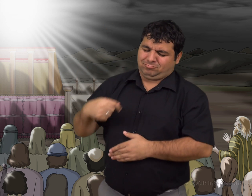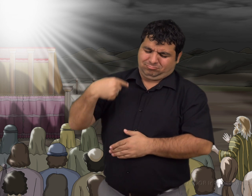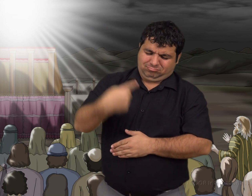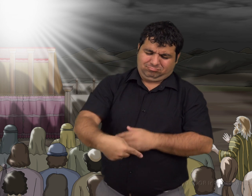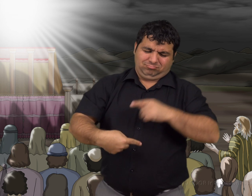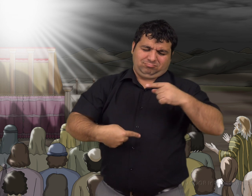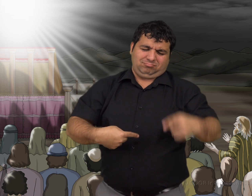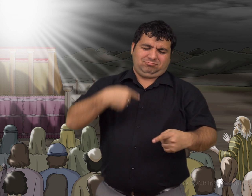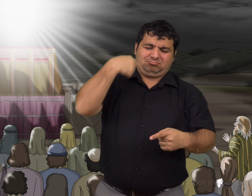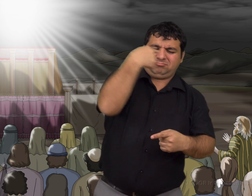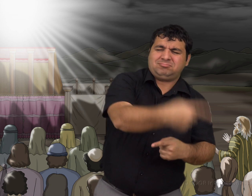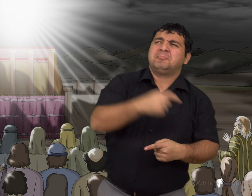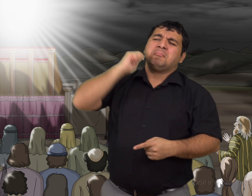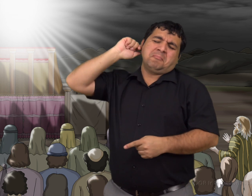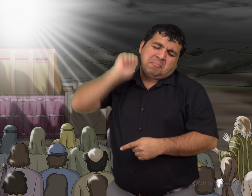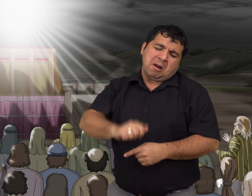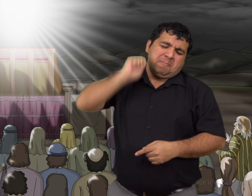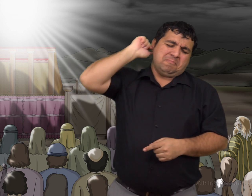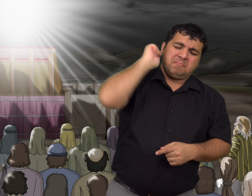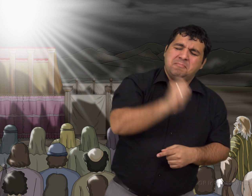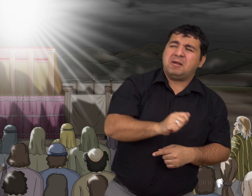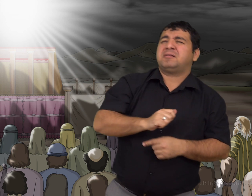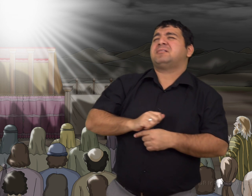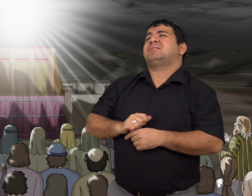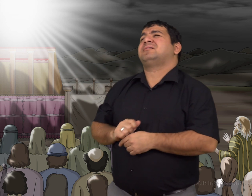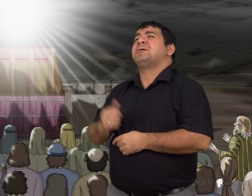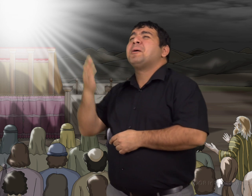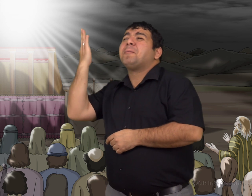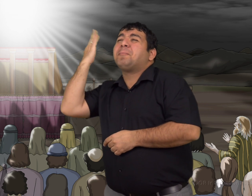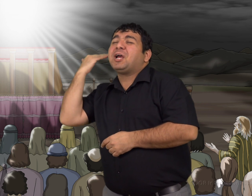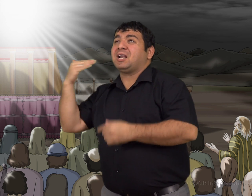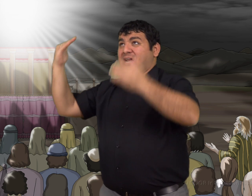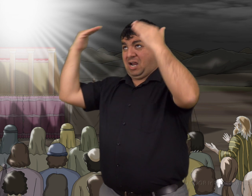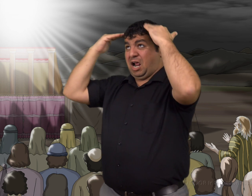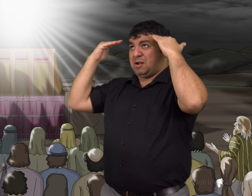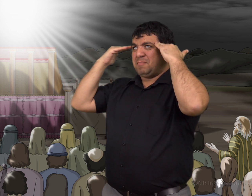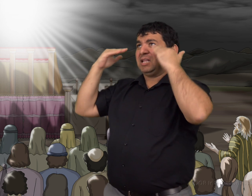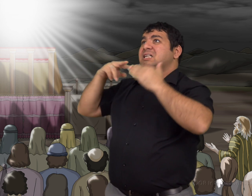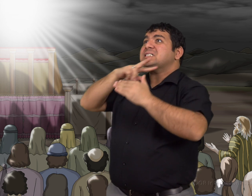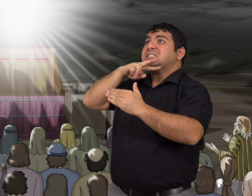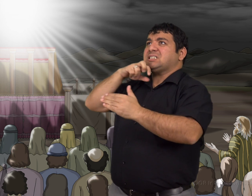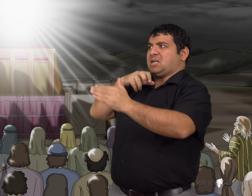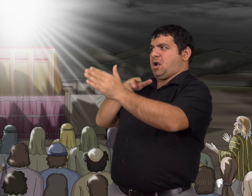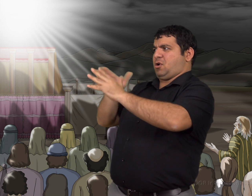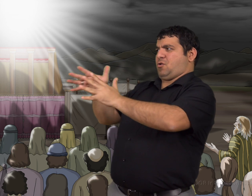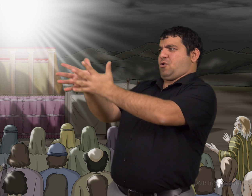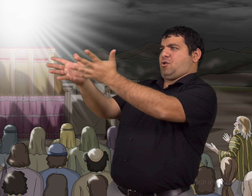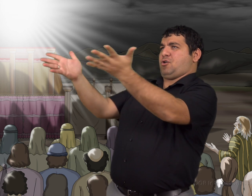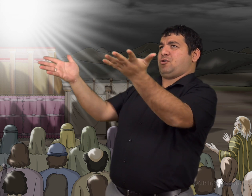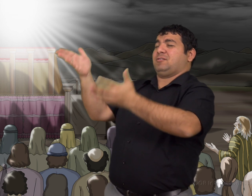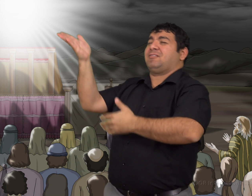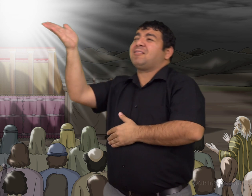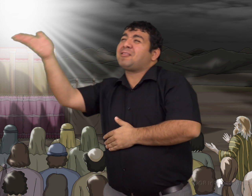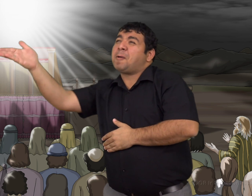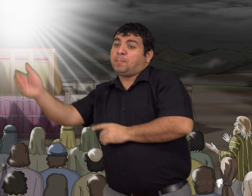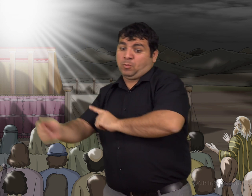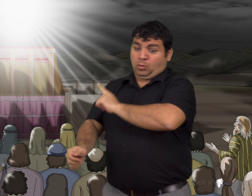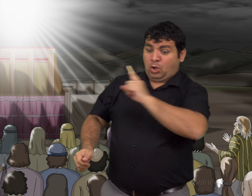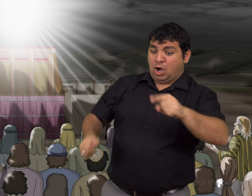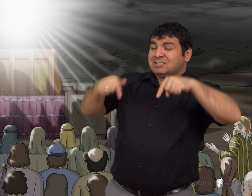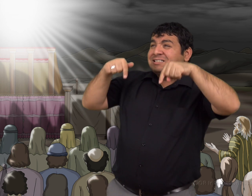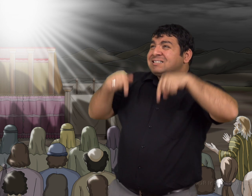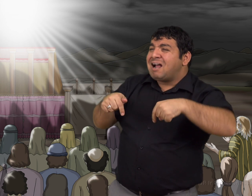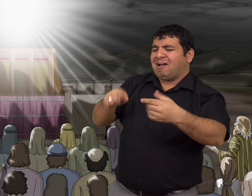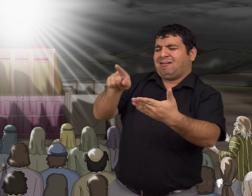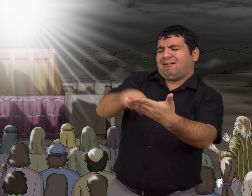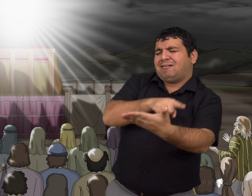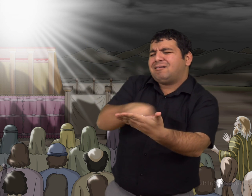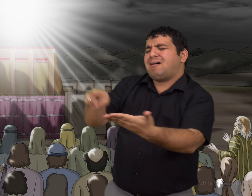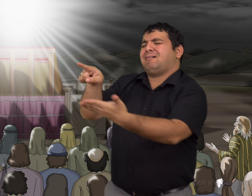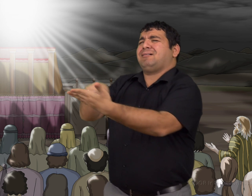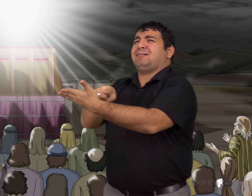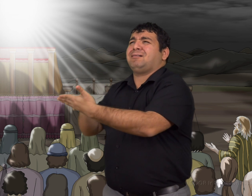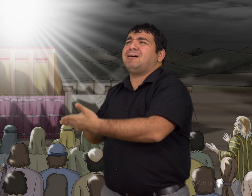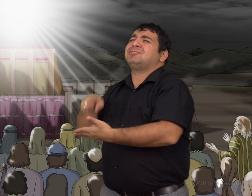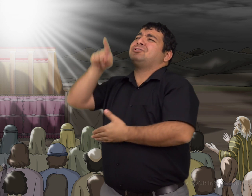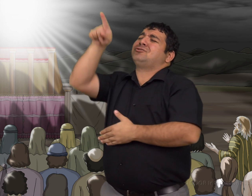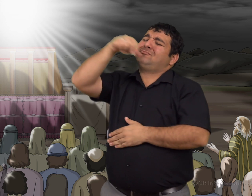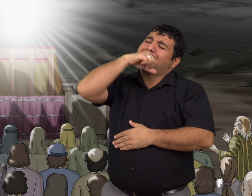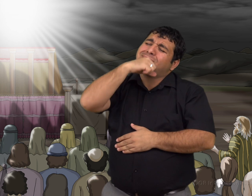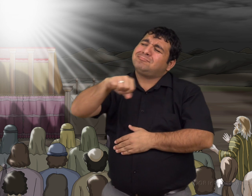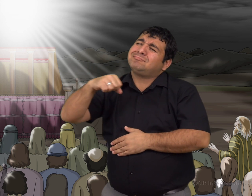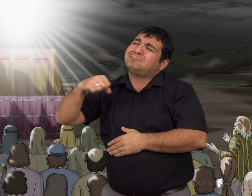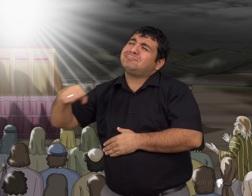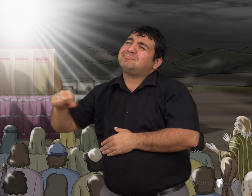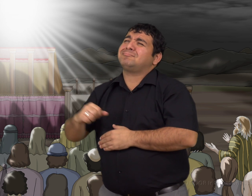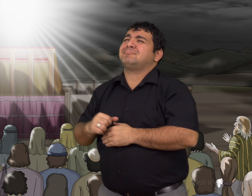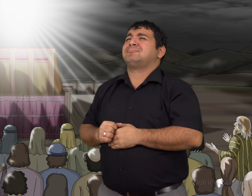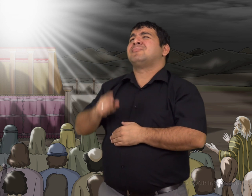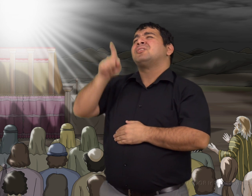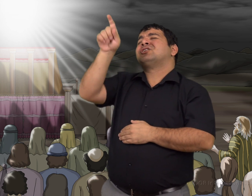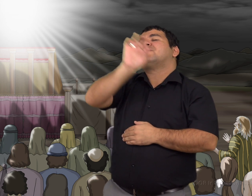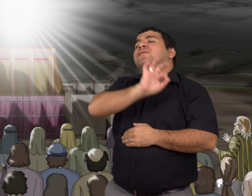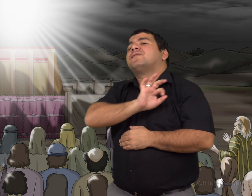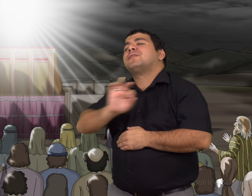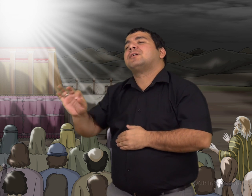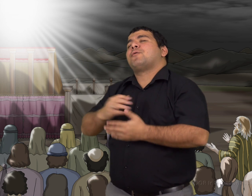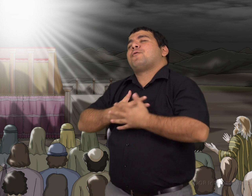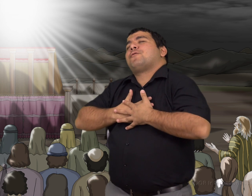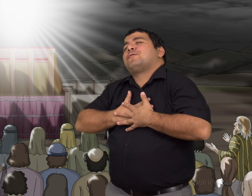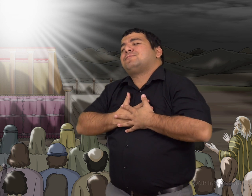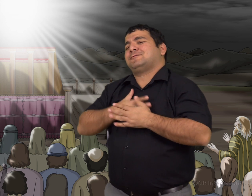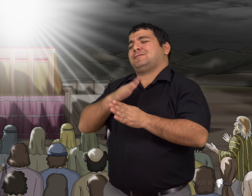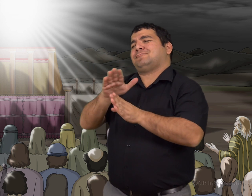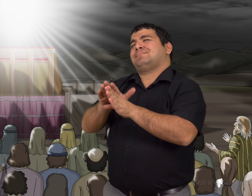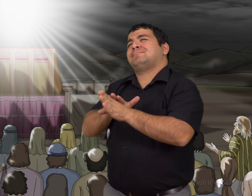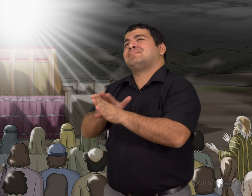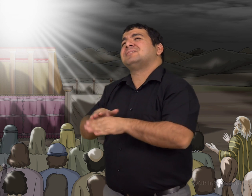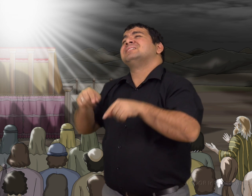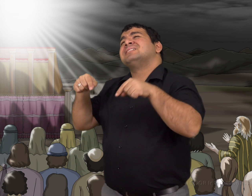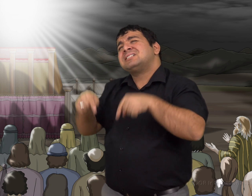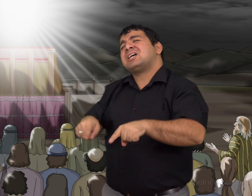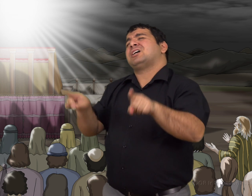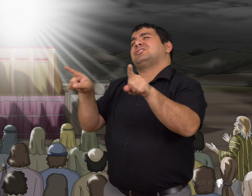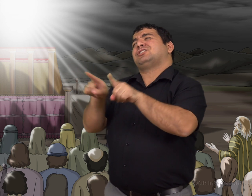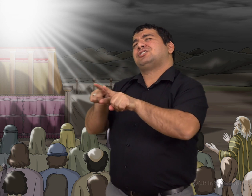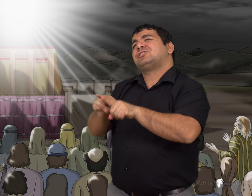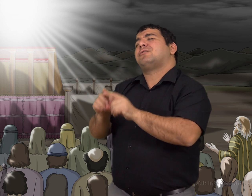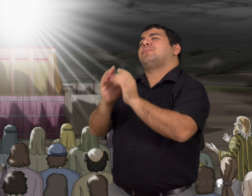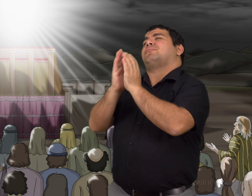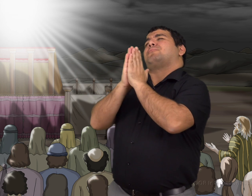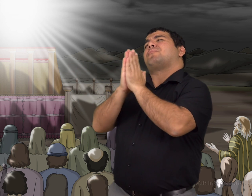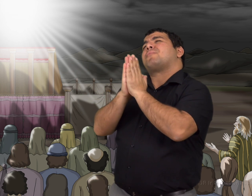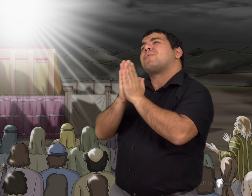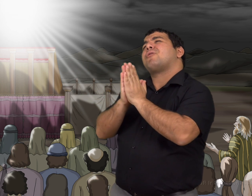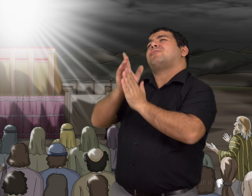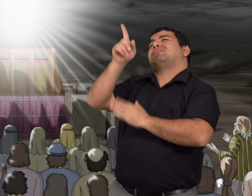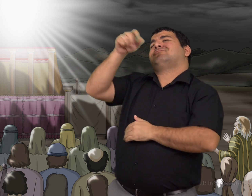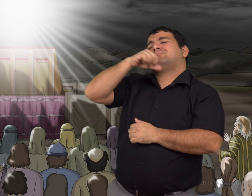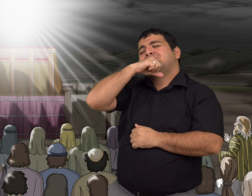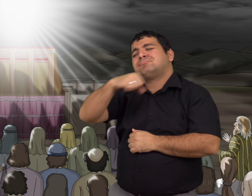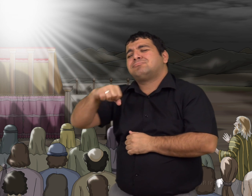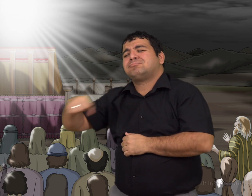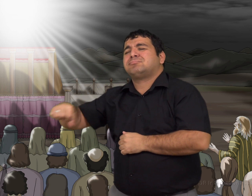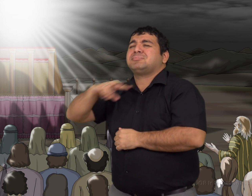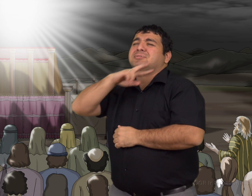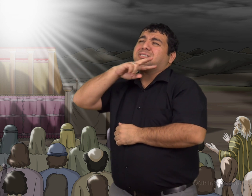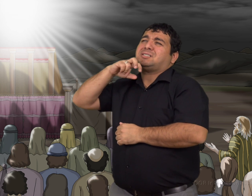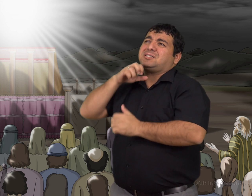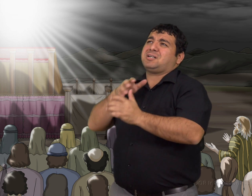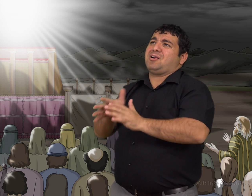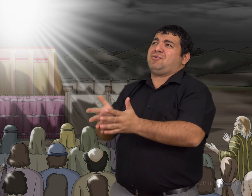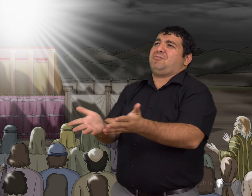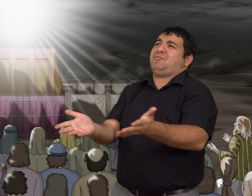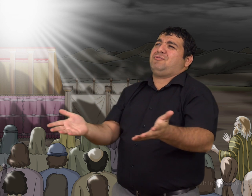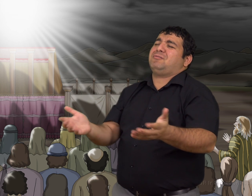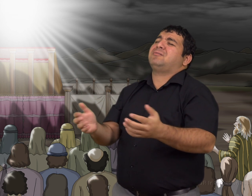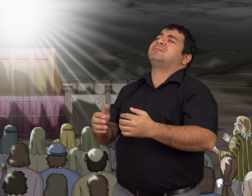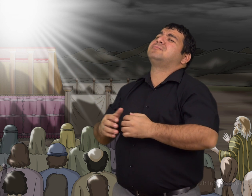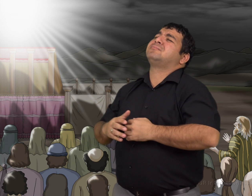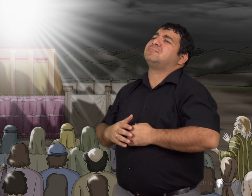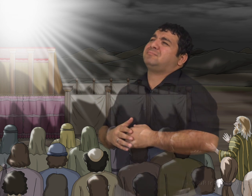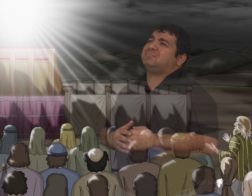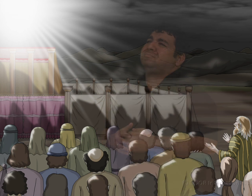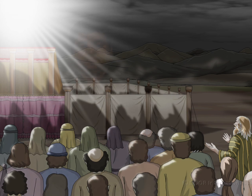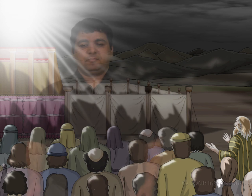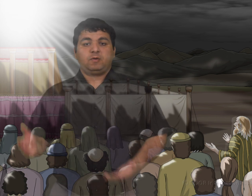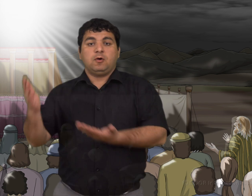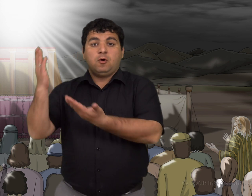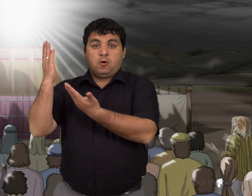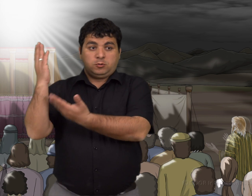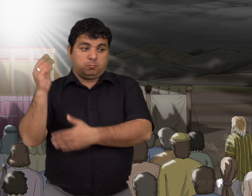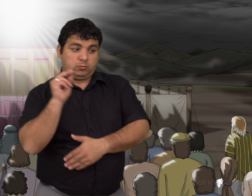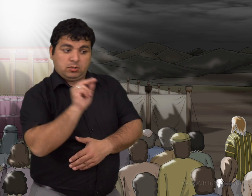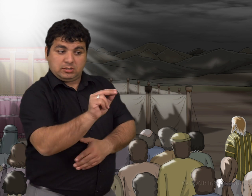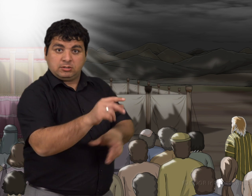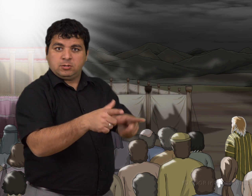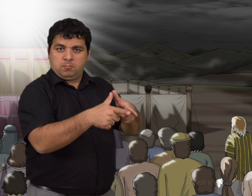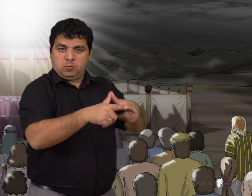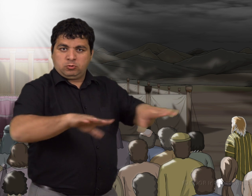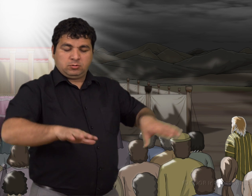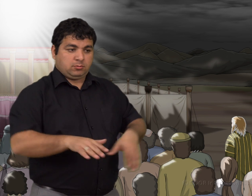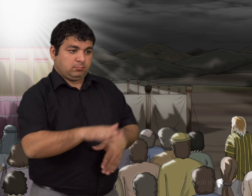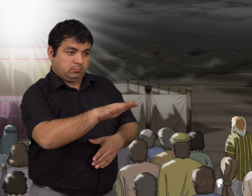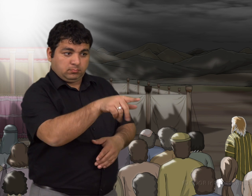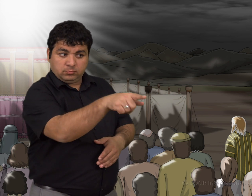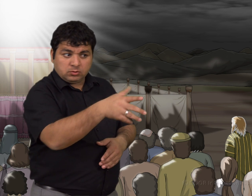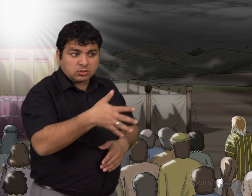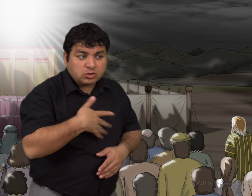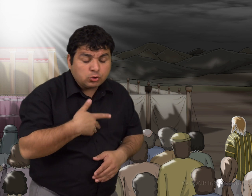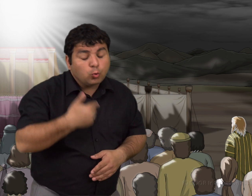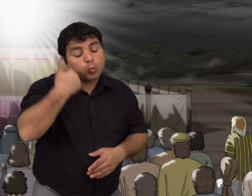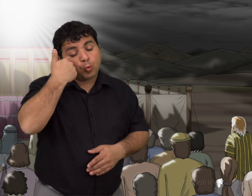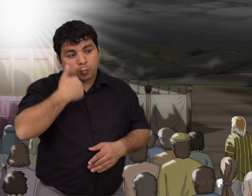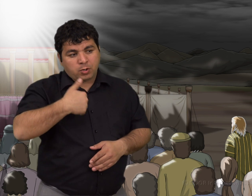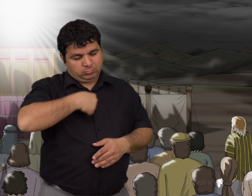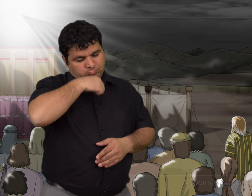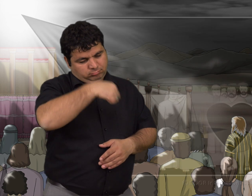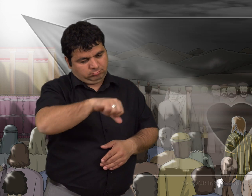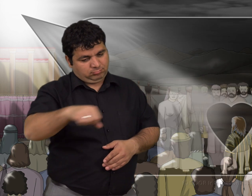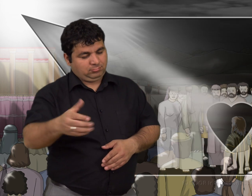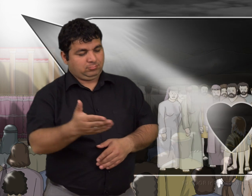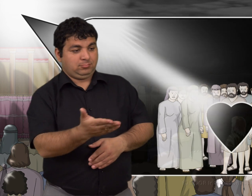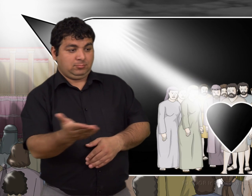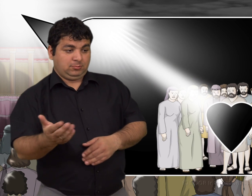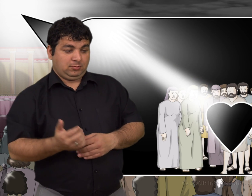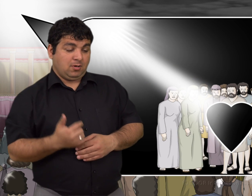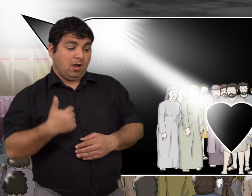“Yet as surely as I live and as surely as the whole earth is filled with the glory of the LORD, not one of the men who have seen My glory and the signs I performed in Egypt and in the wilderness—yet have tested Me and disobeyed Me these ten times— not one will ever see the land that I swore to give their fathers.